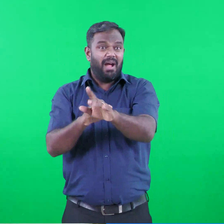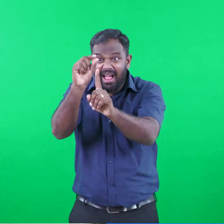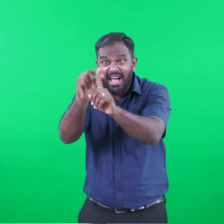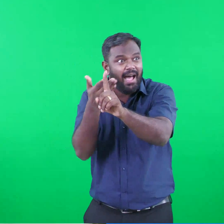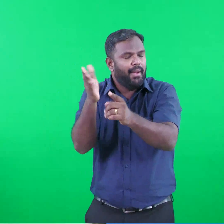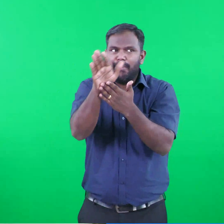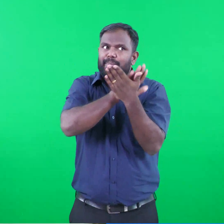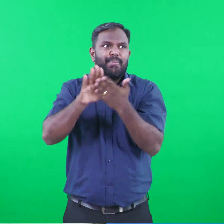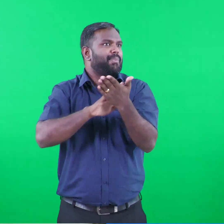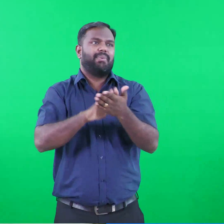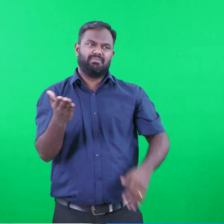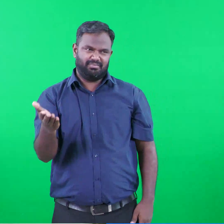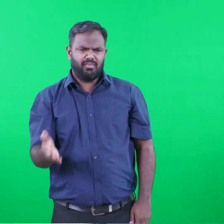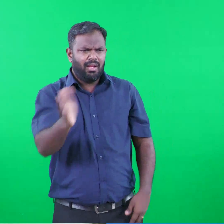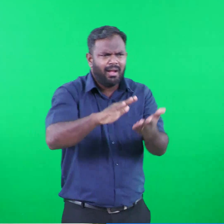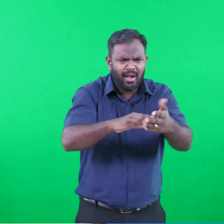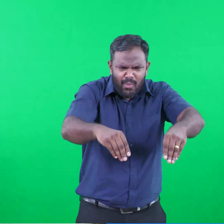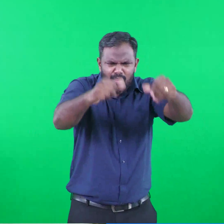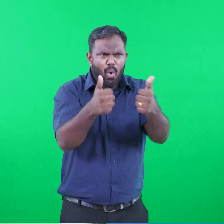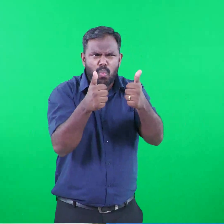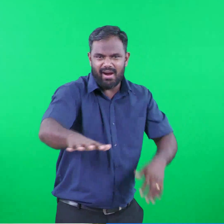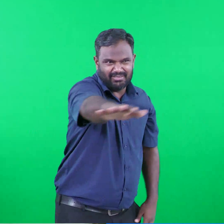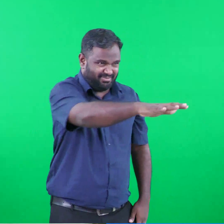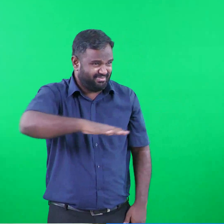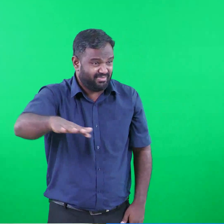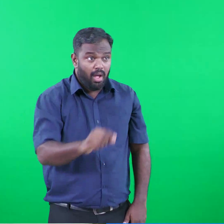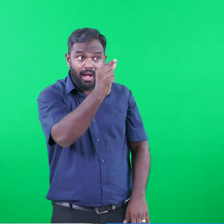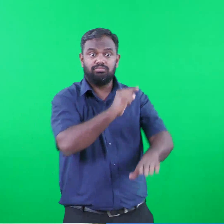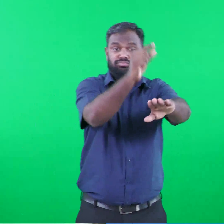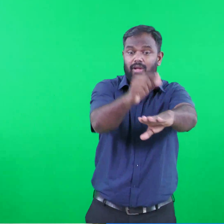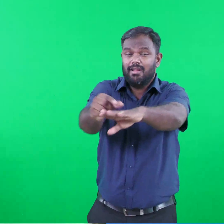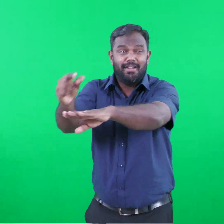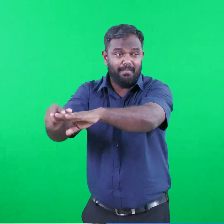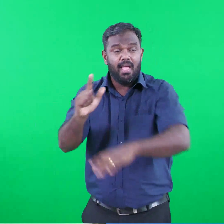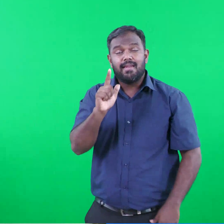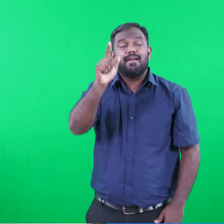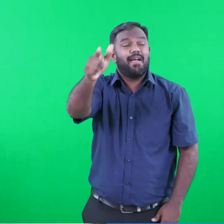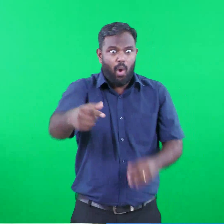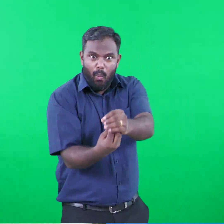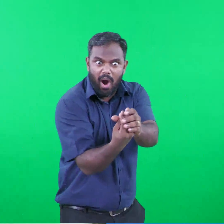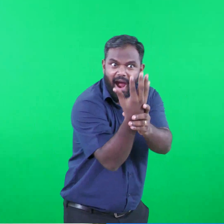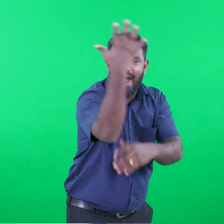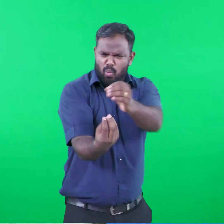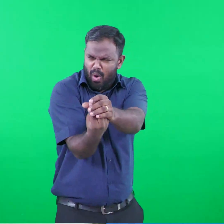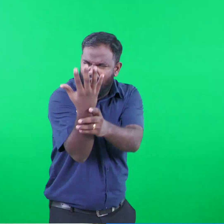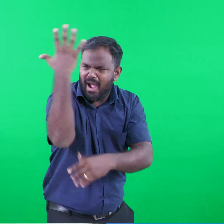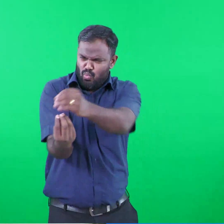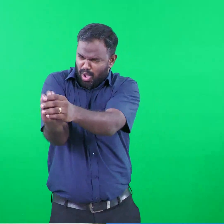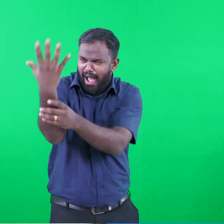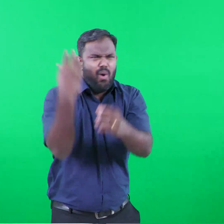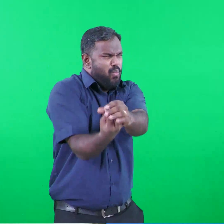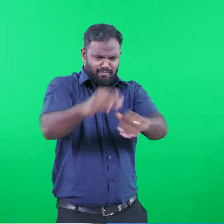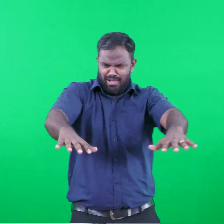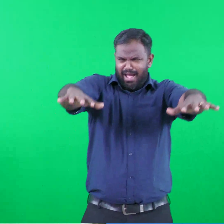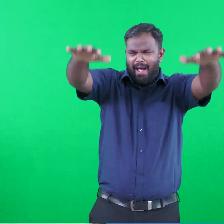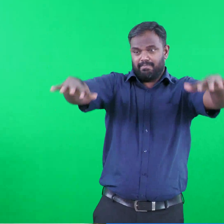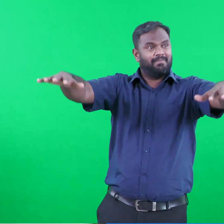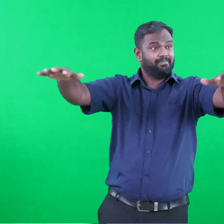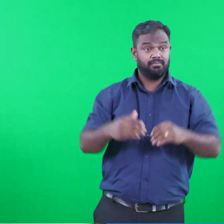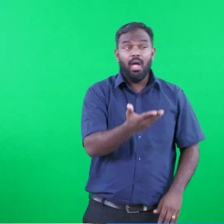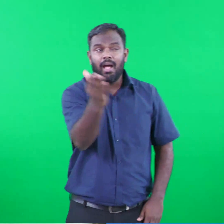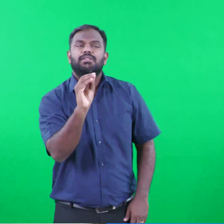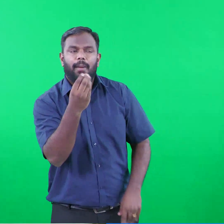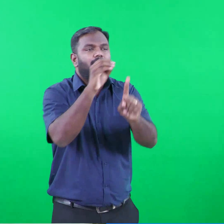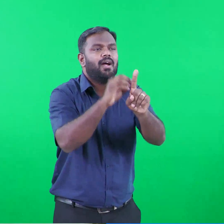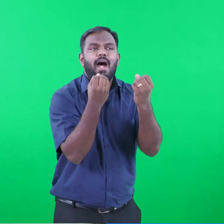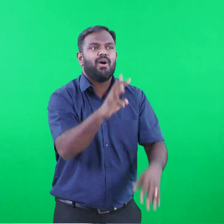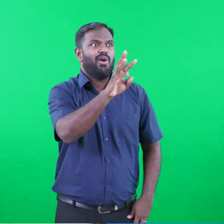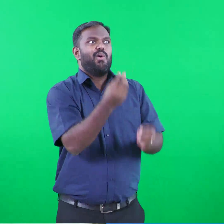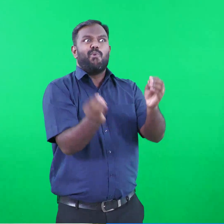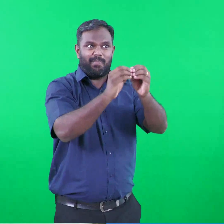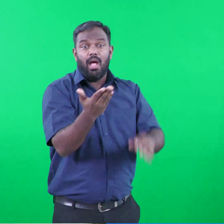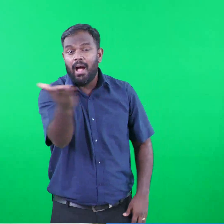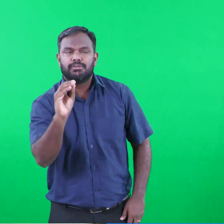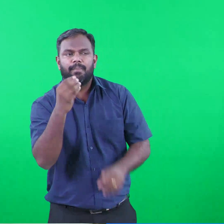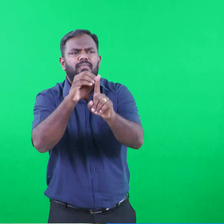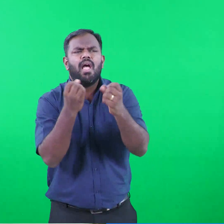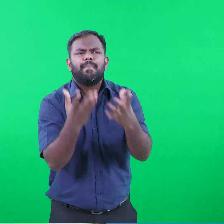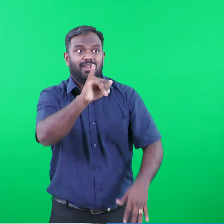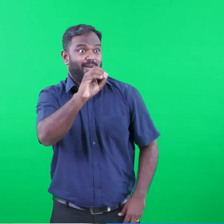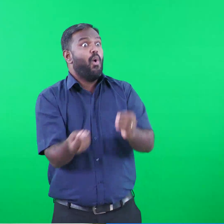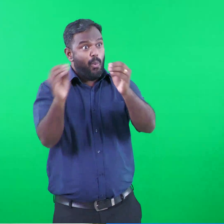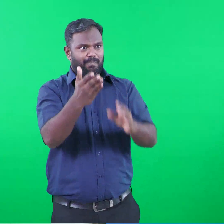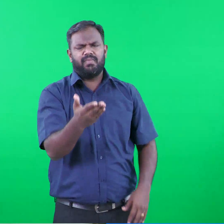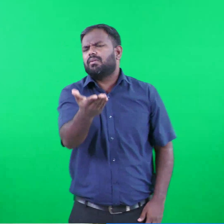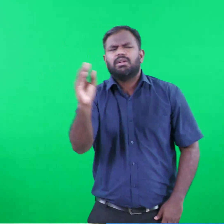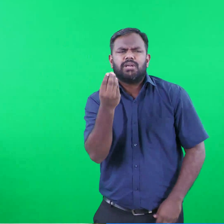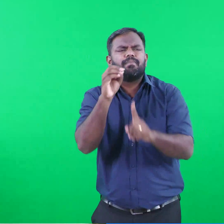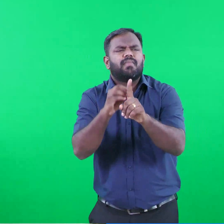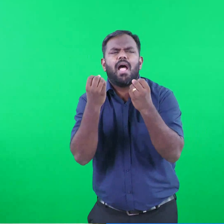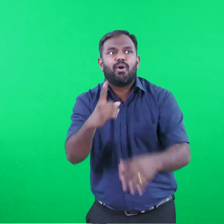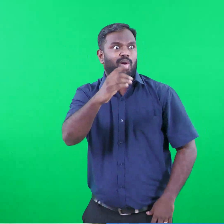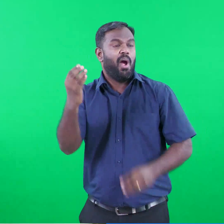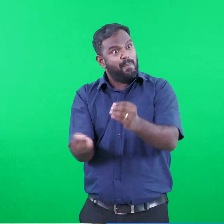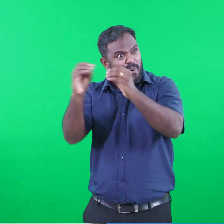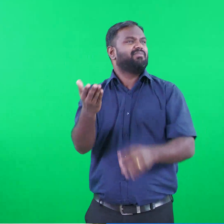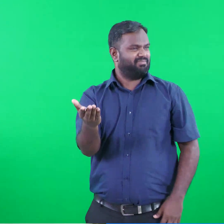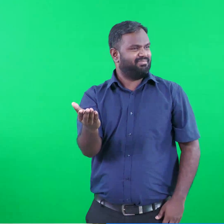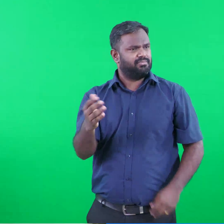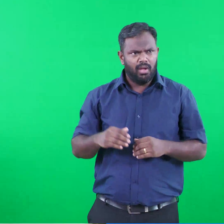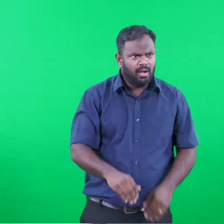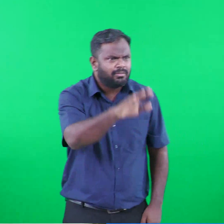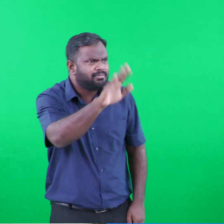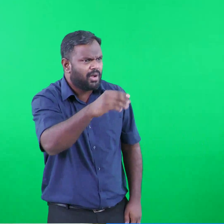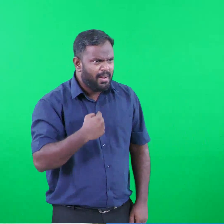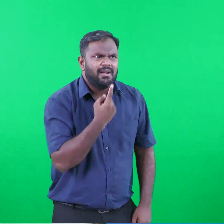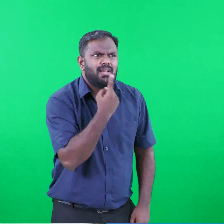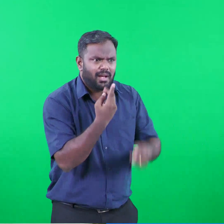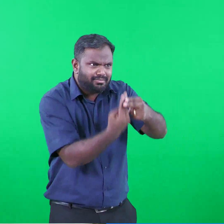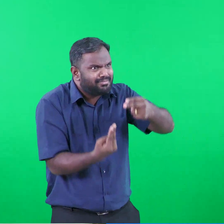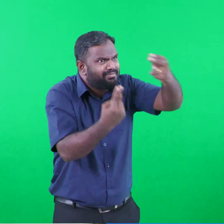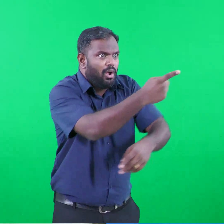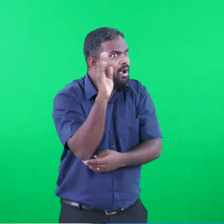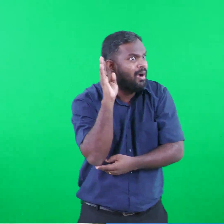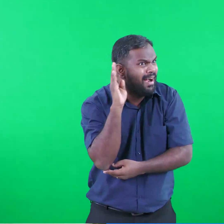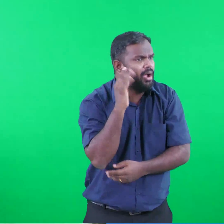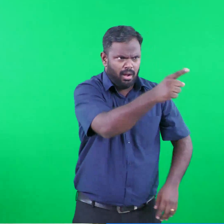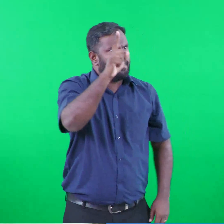Still other seed fell on good soil, where it sprouted, grew up, and produced a crop- one bearing thirtyfold, another sixtyfold, and another a hundredfold."